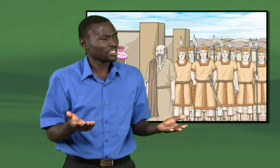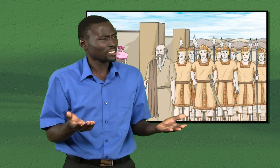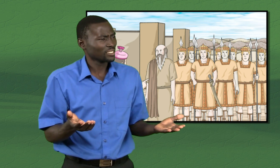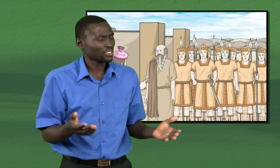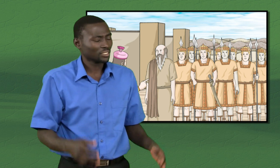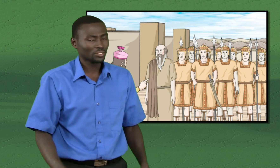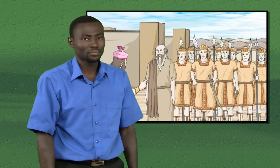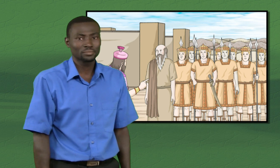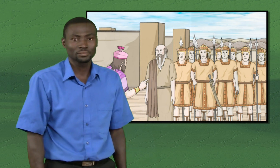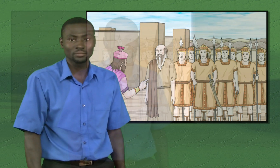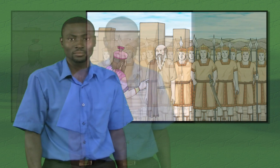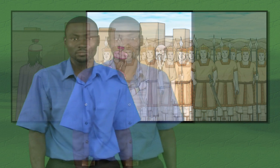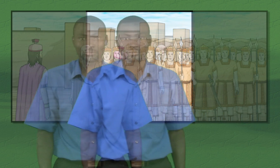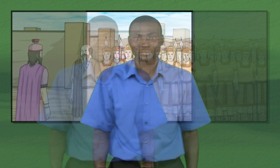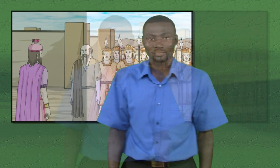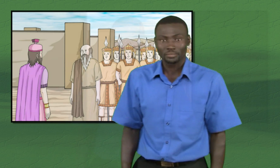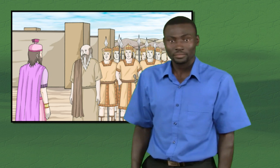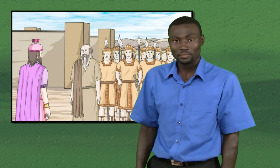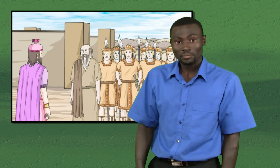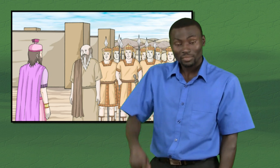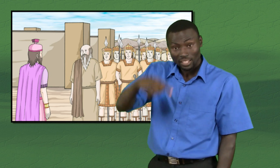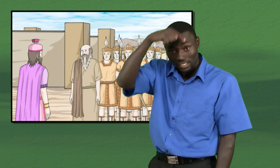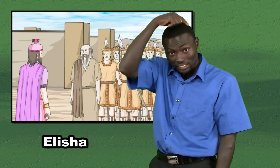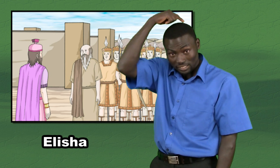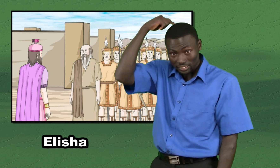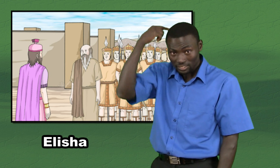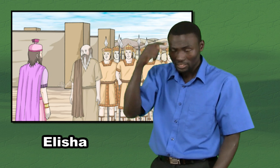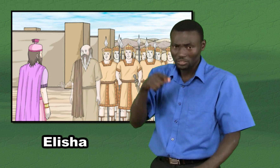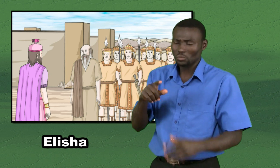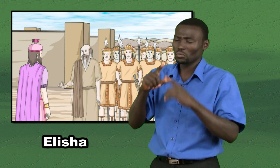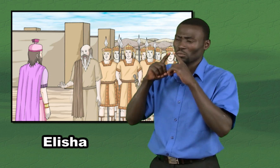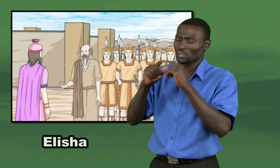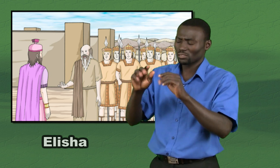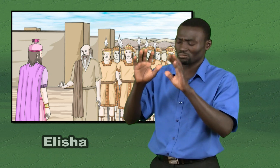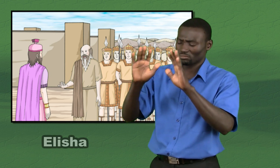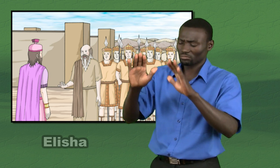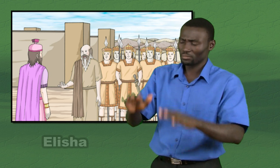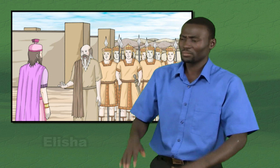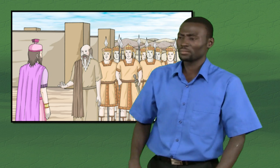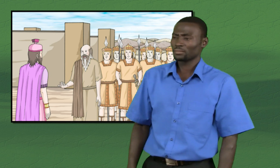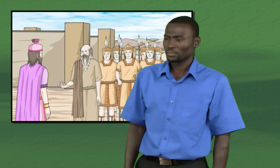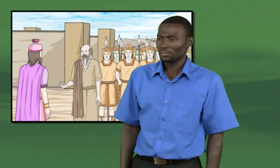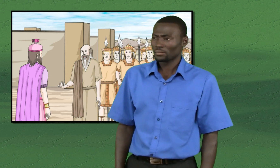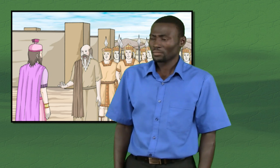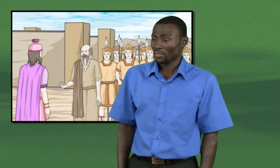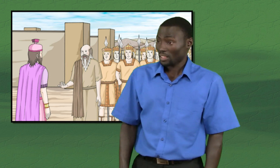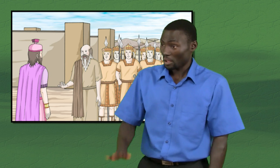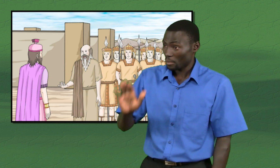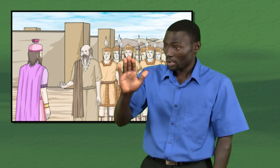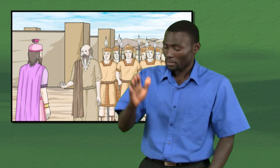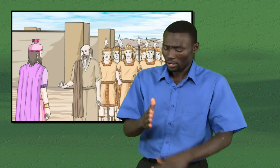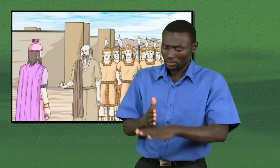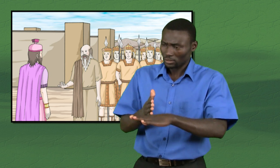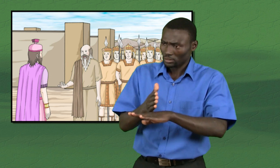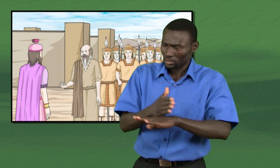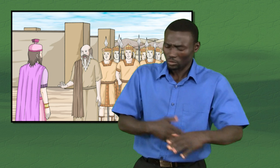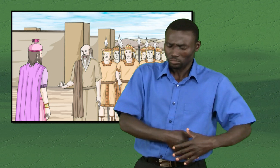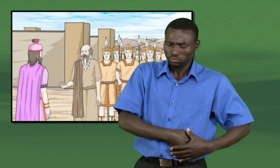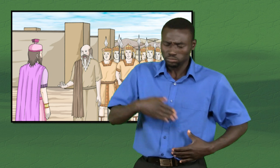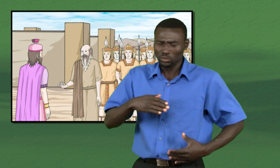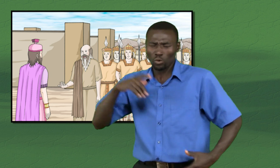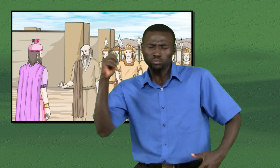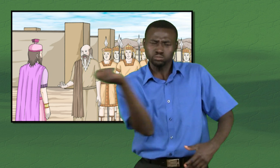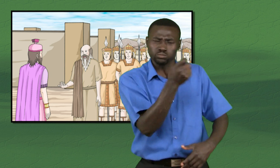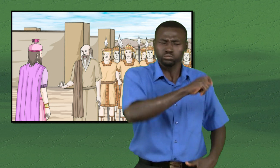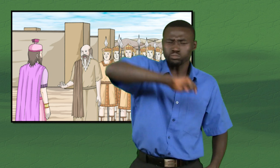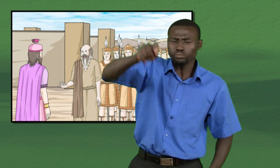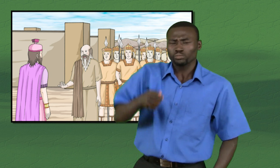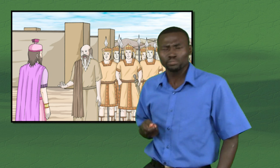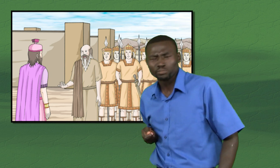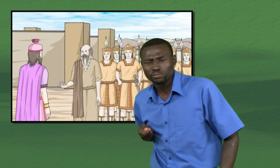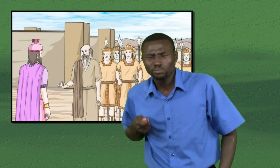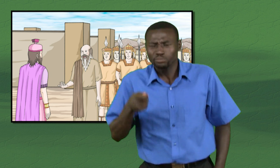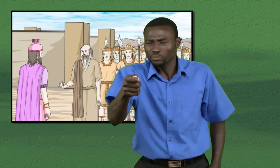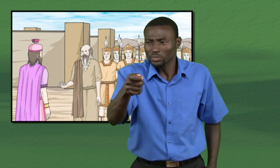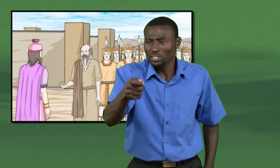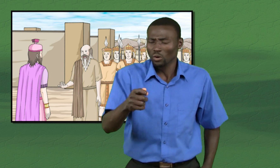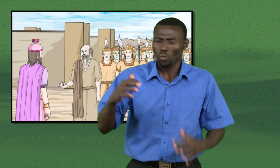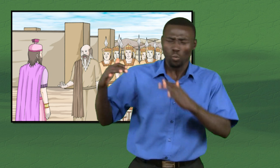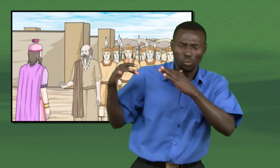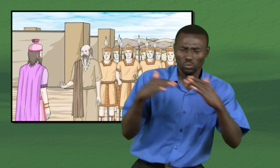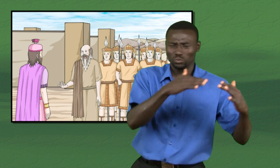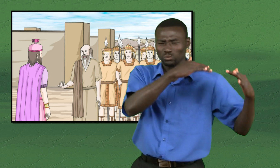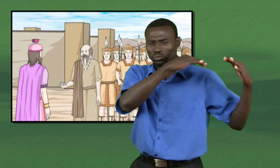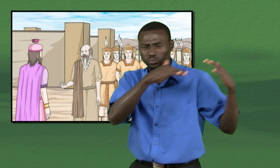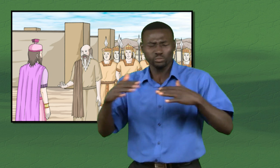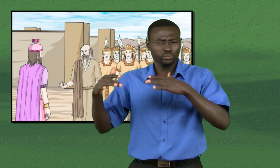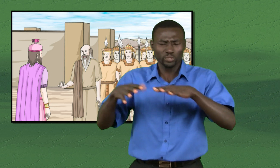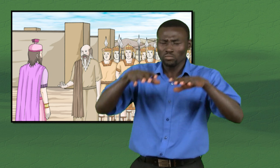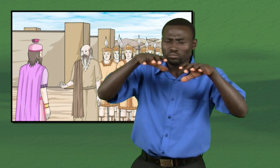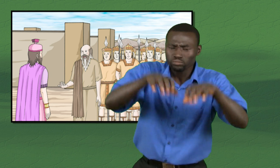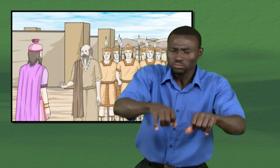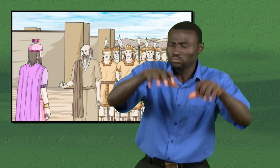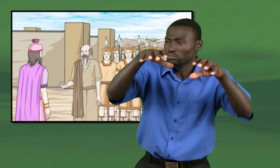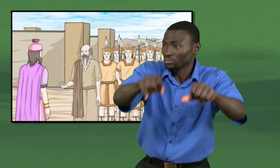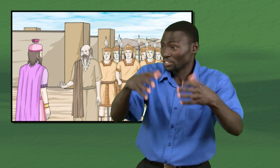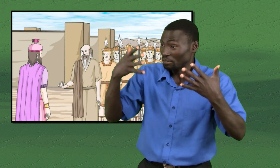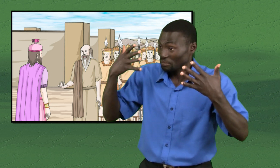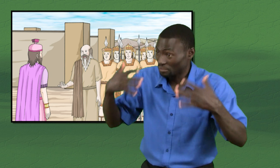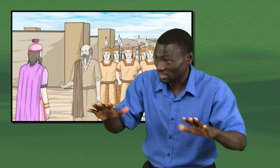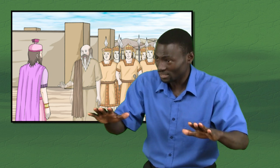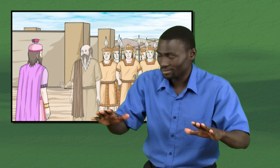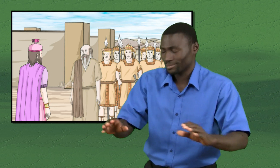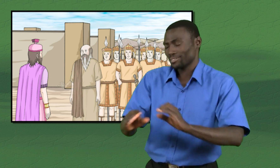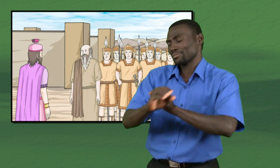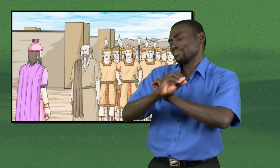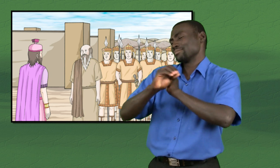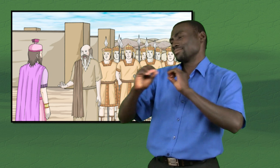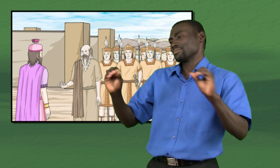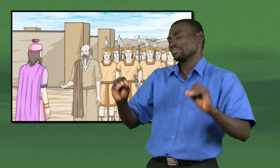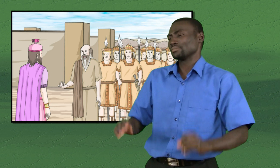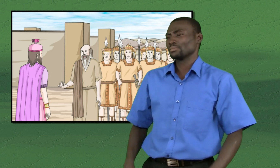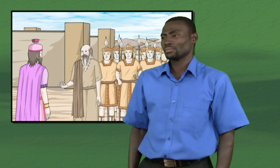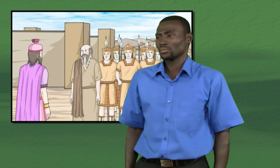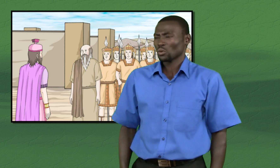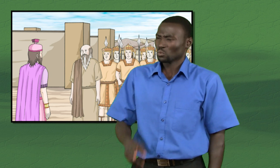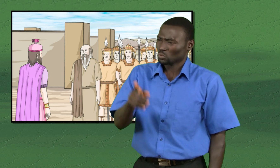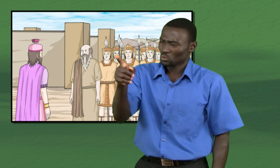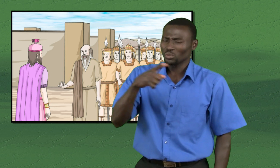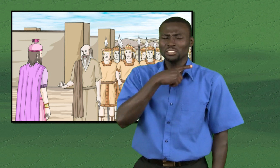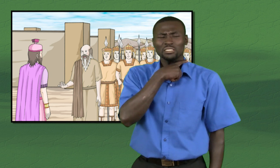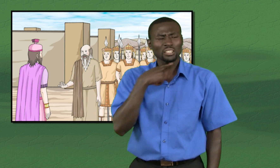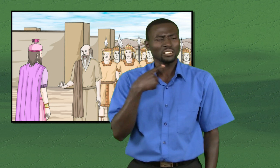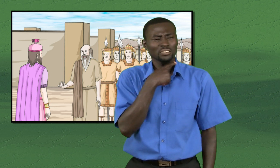“Do not kill them,” he replied.